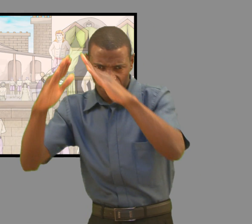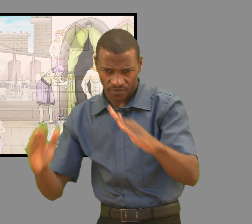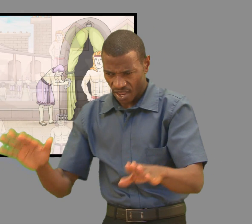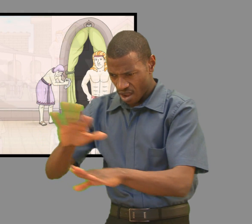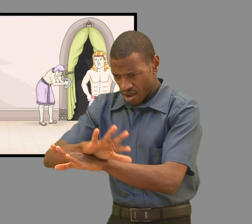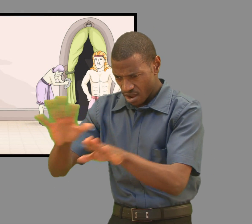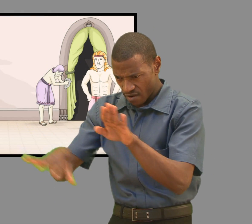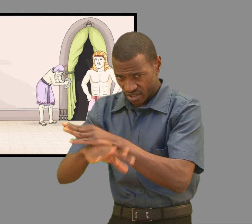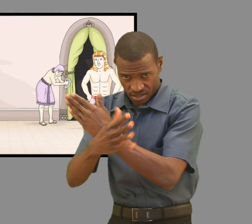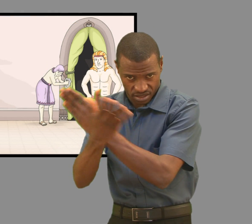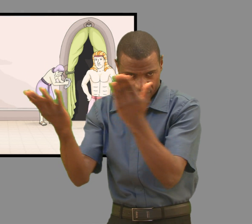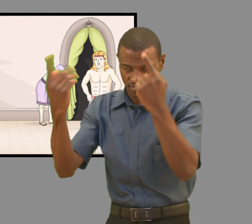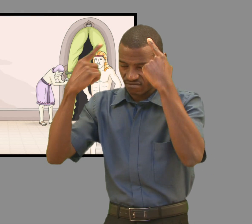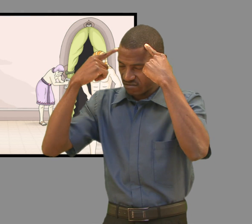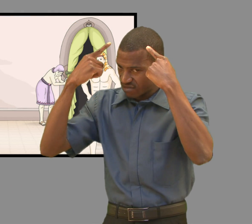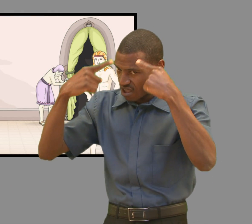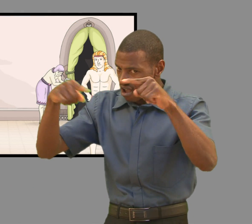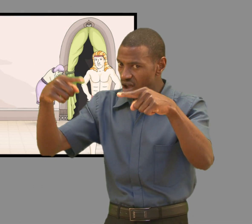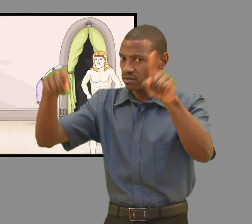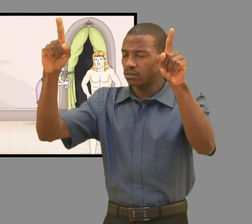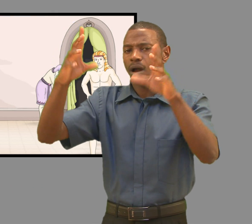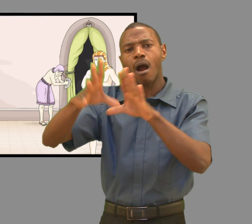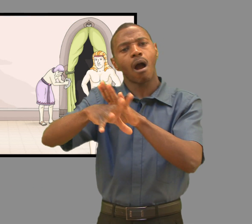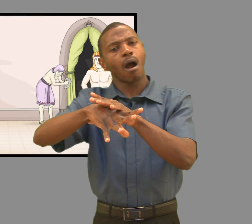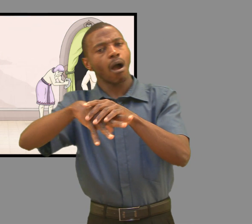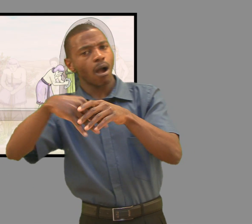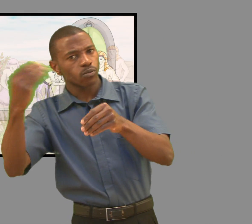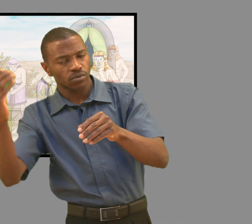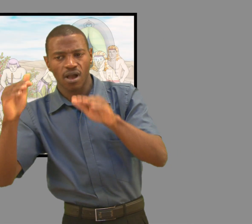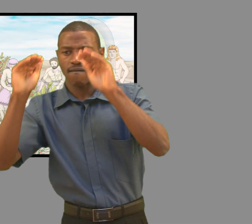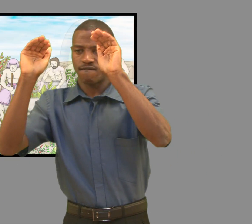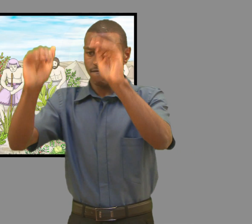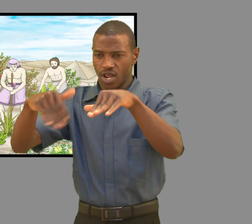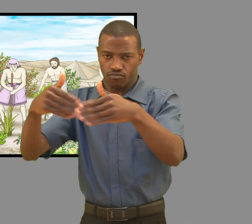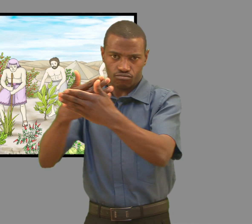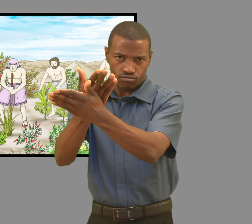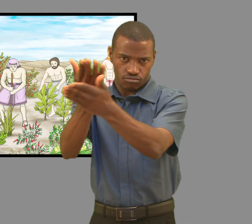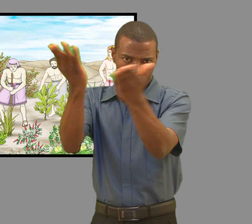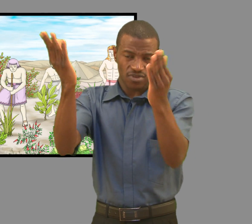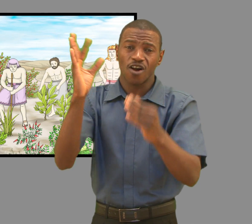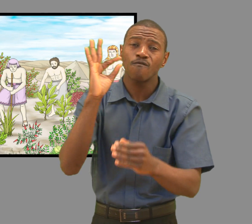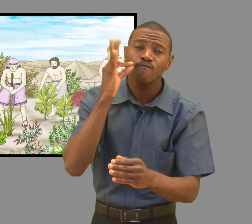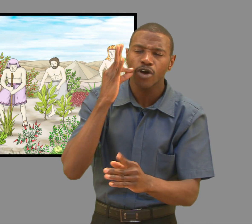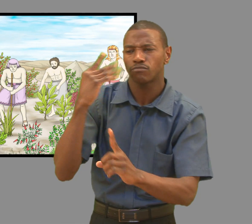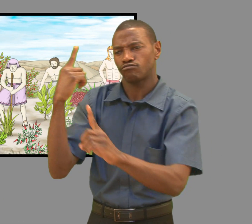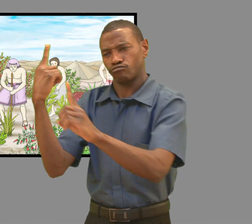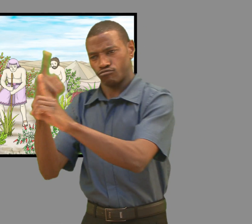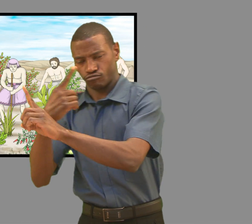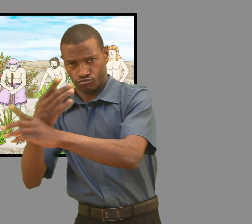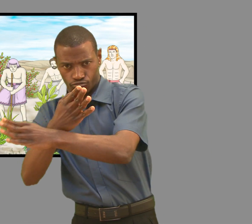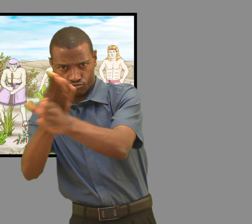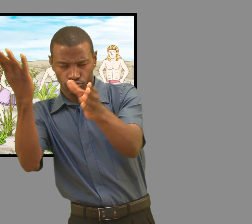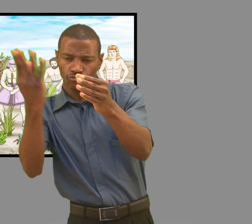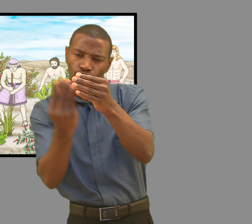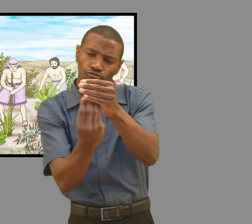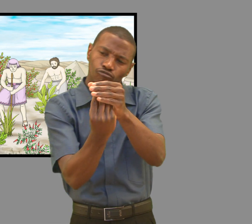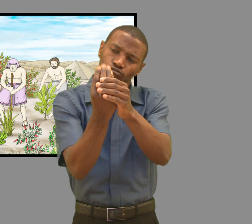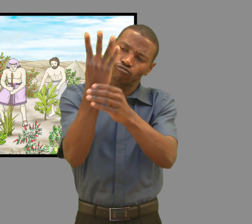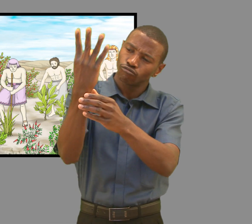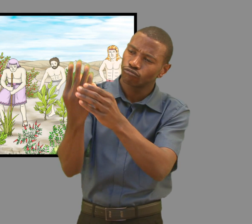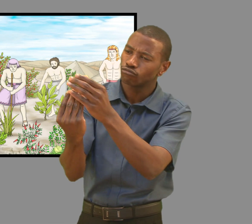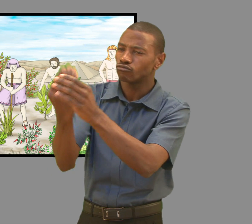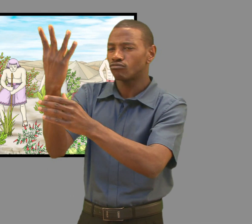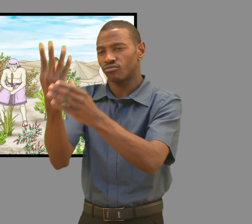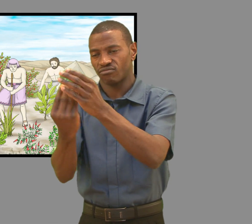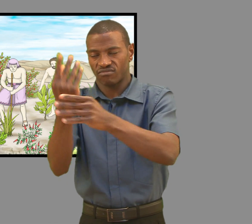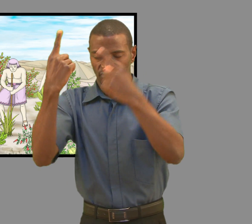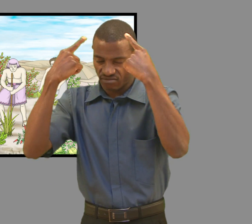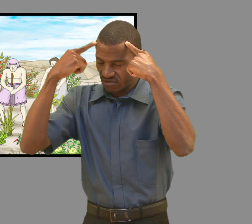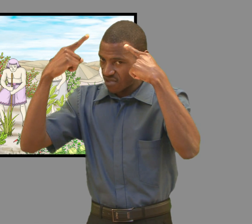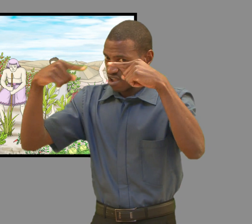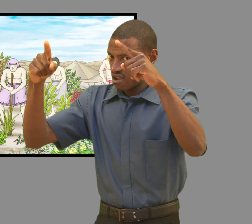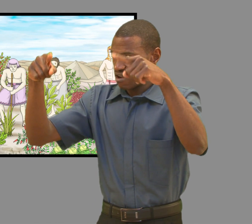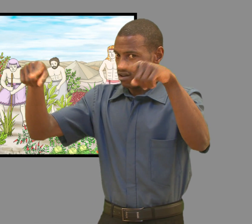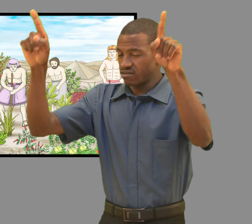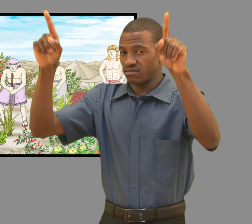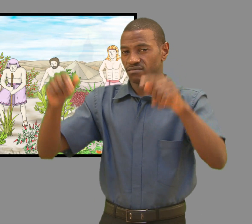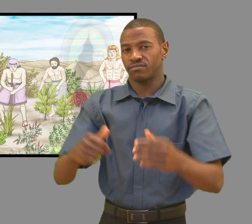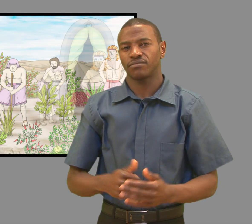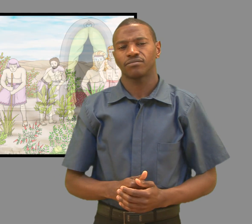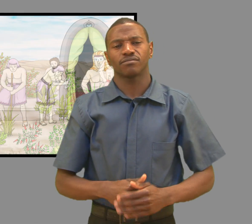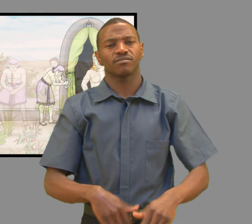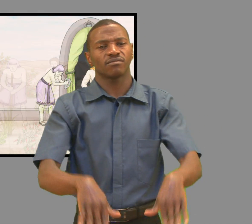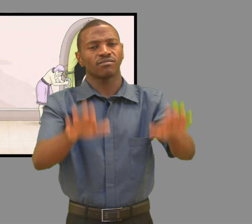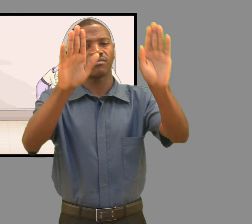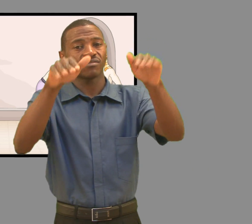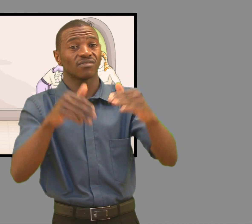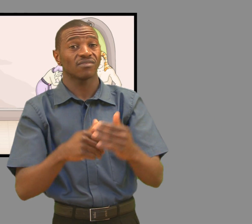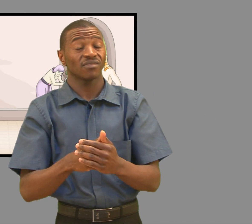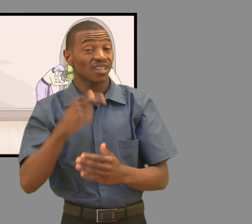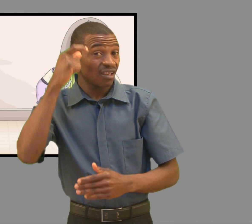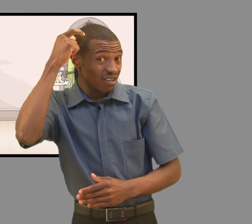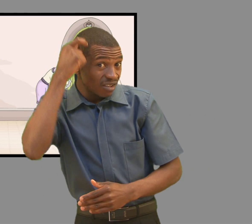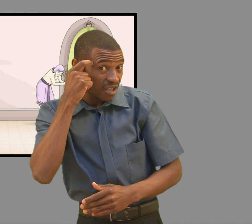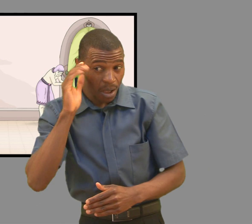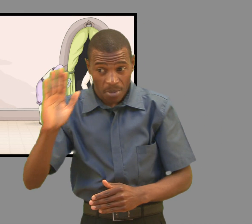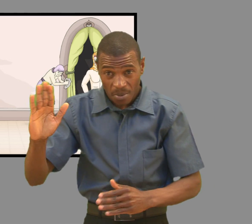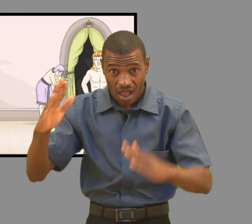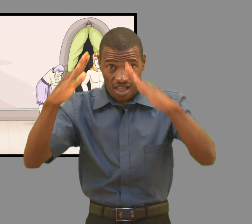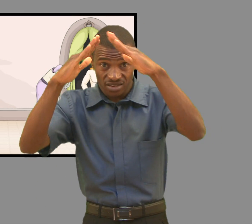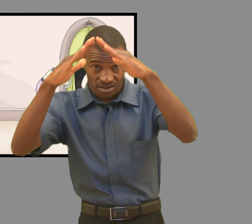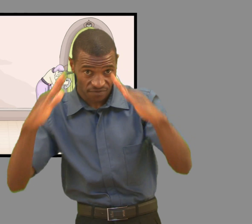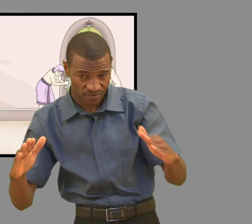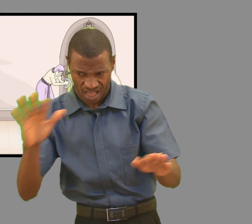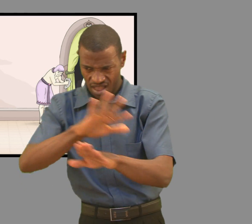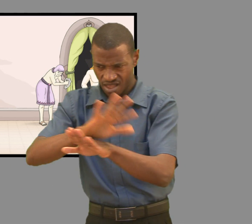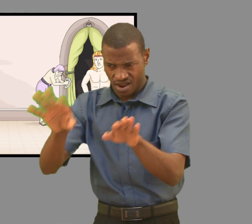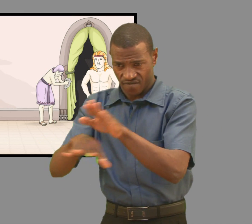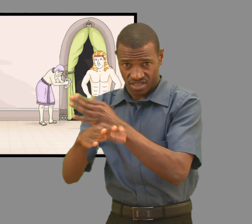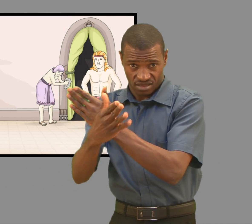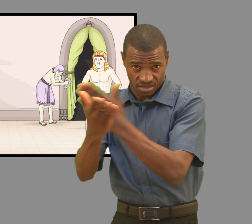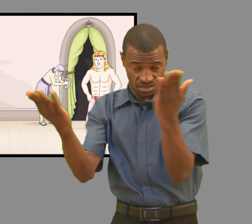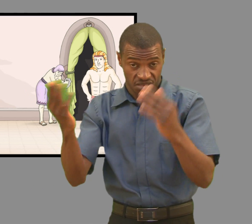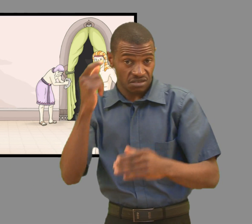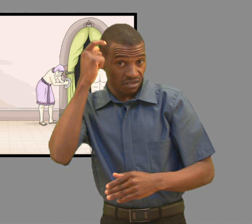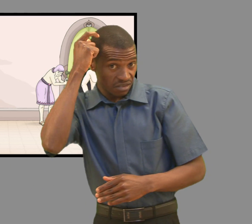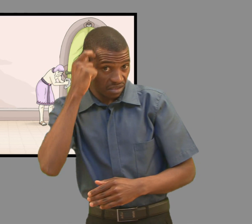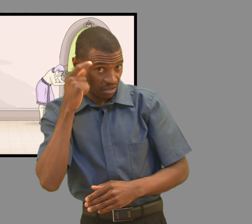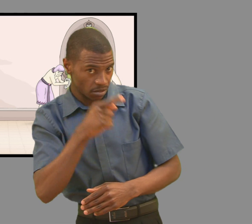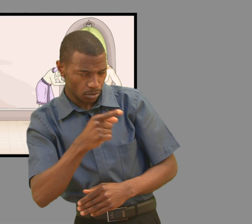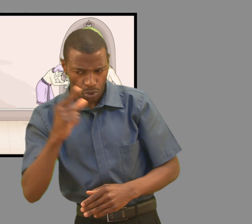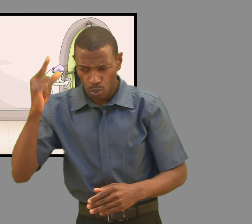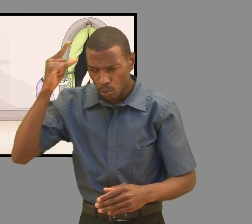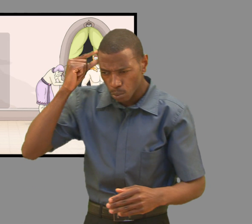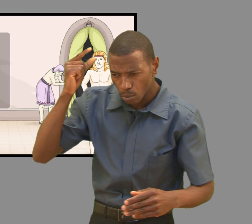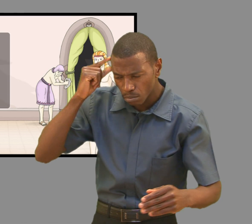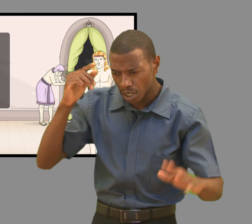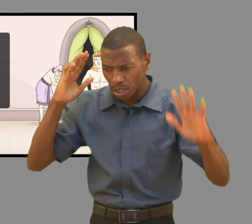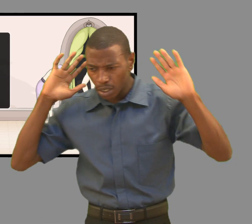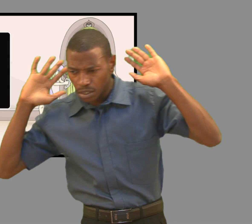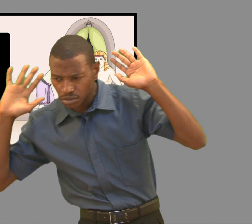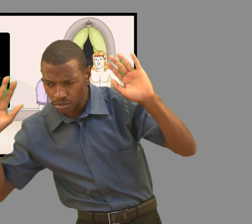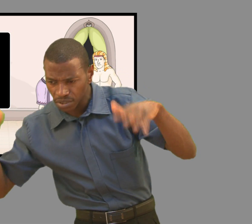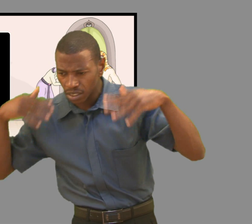The LORD’s blessing was on everything he owned, both in his house and in his field. So Potiphar left all that he owned in Joseph’s care;